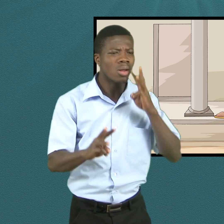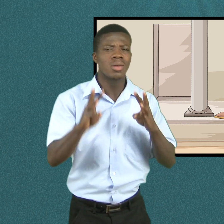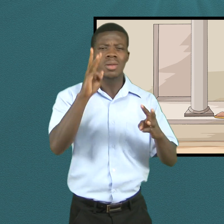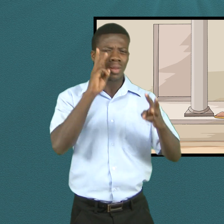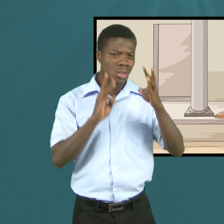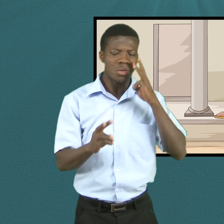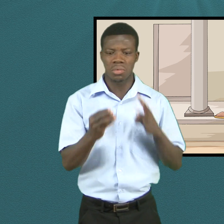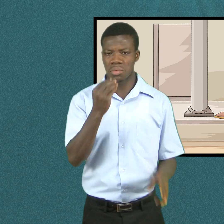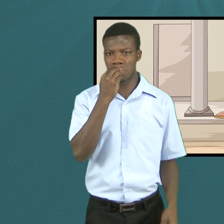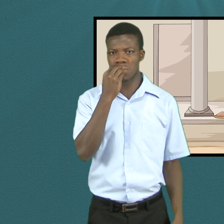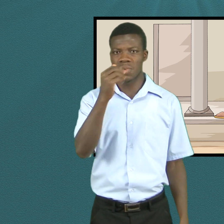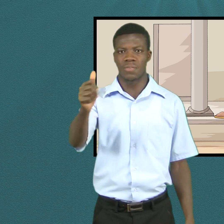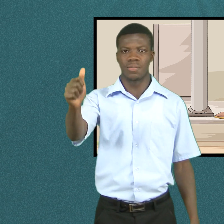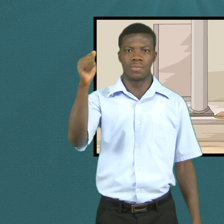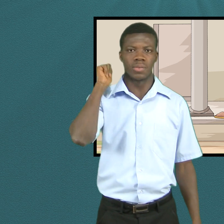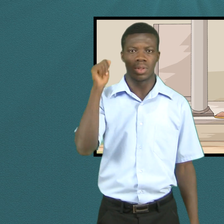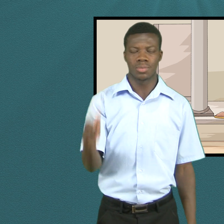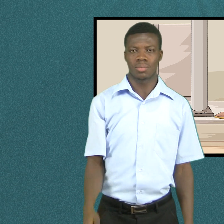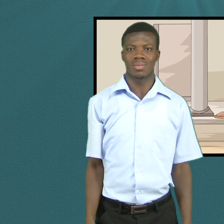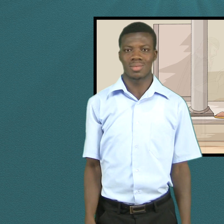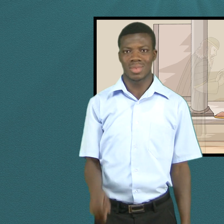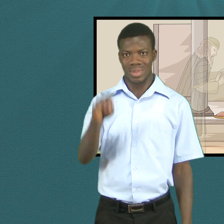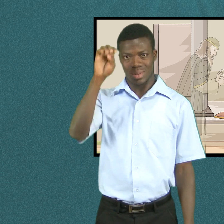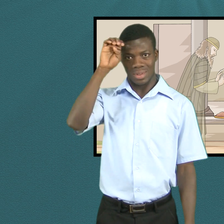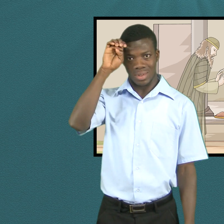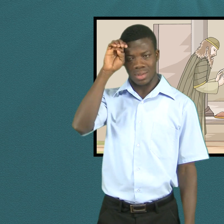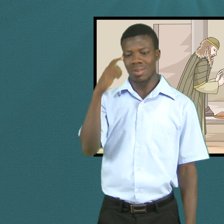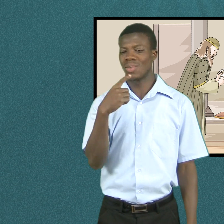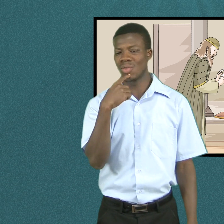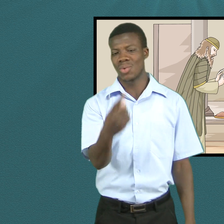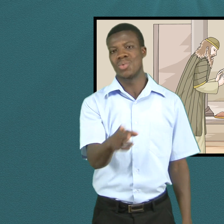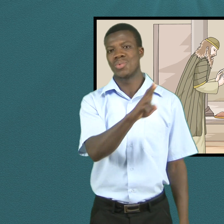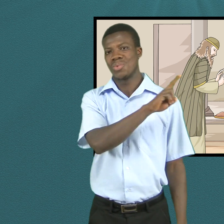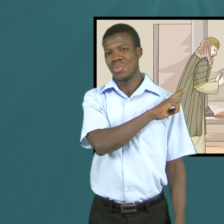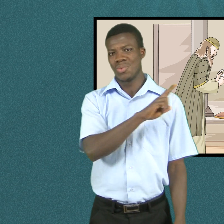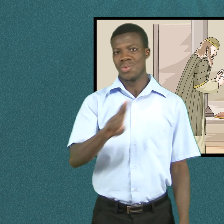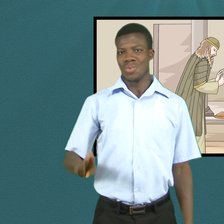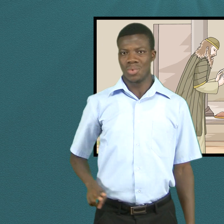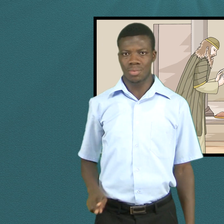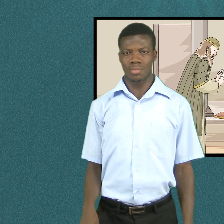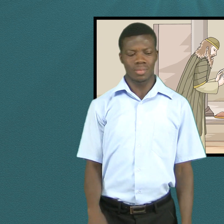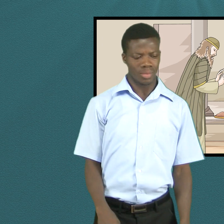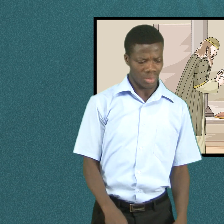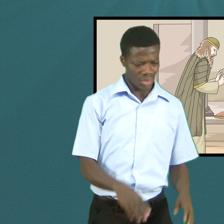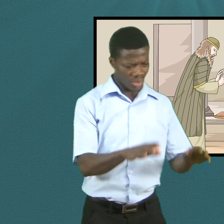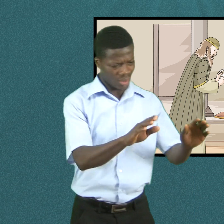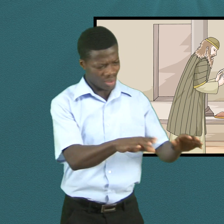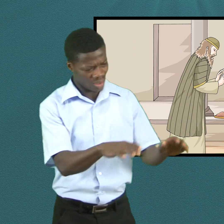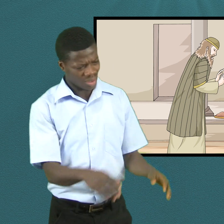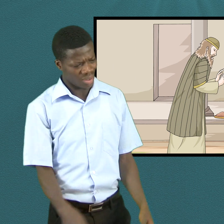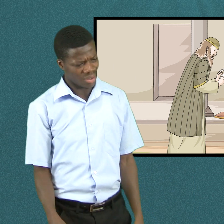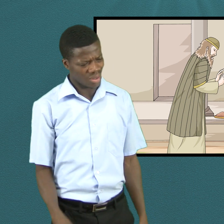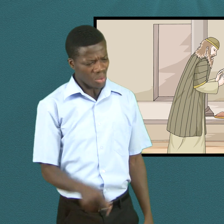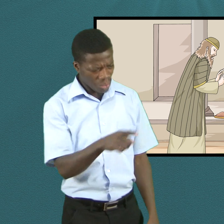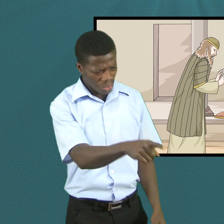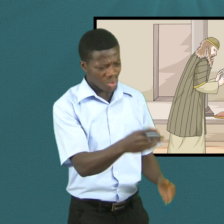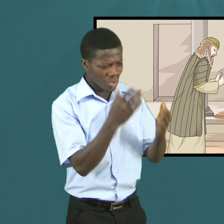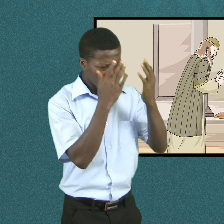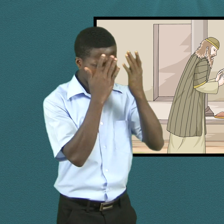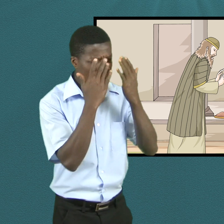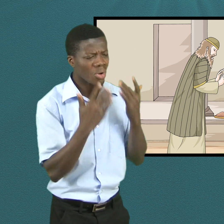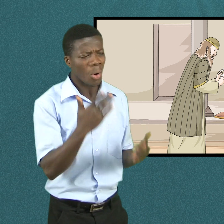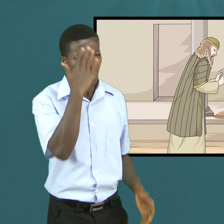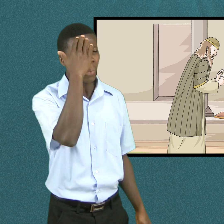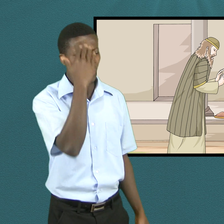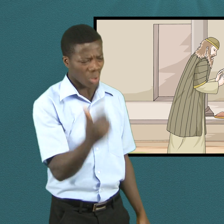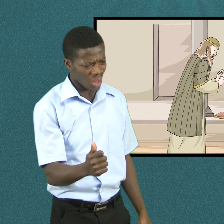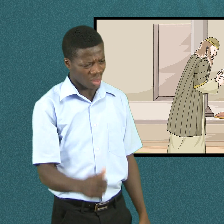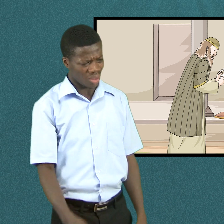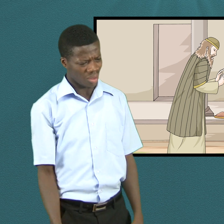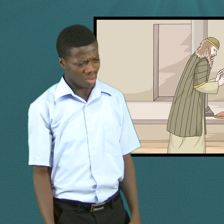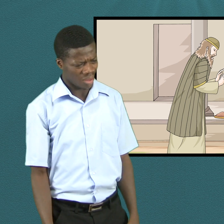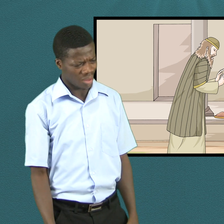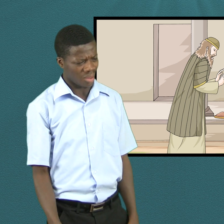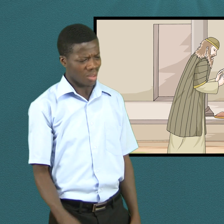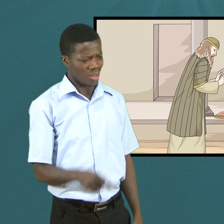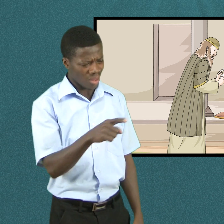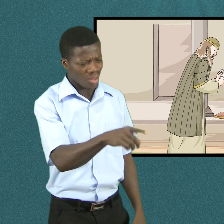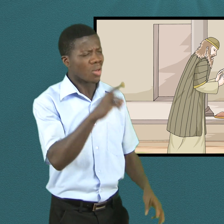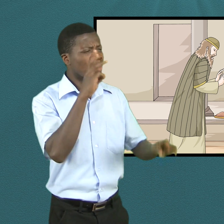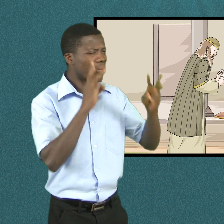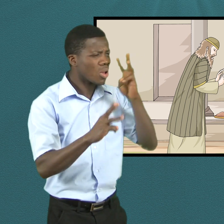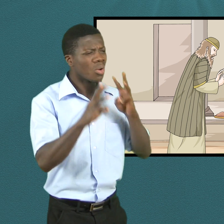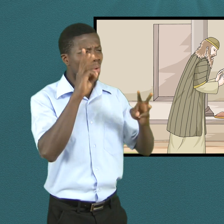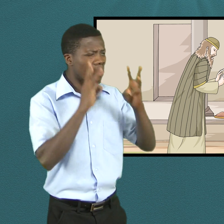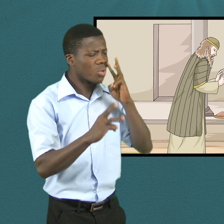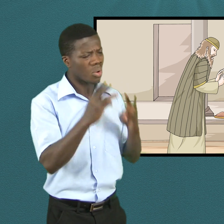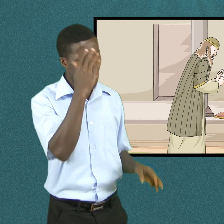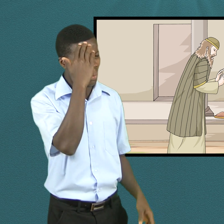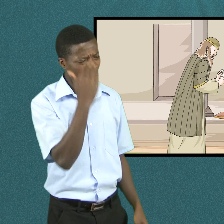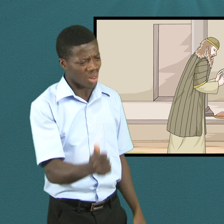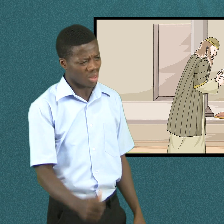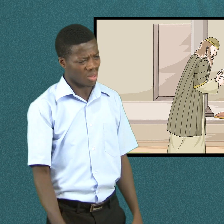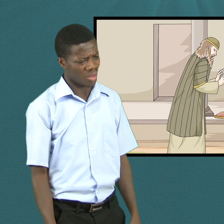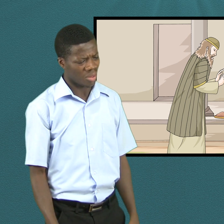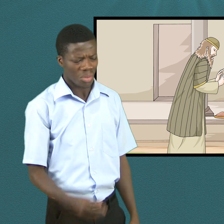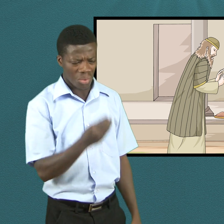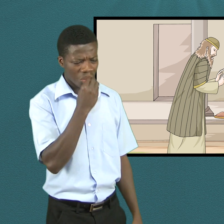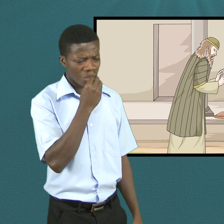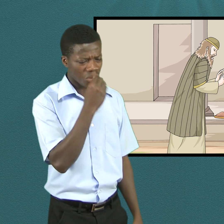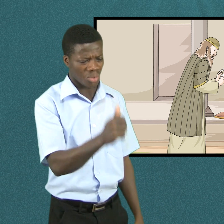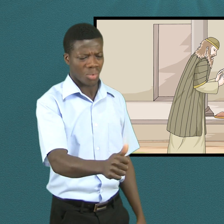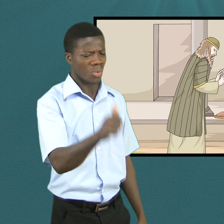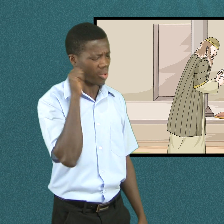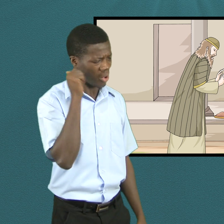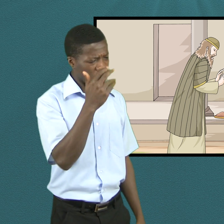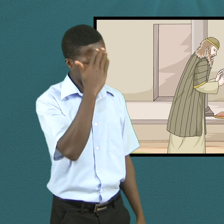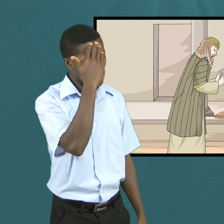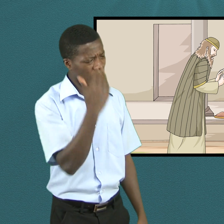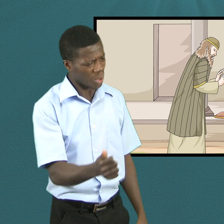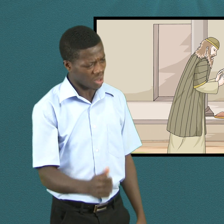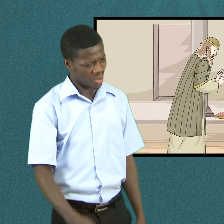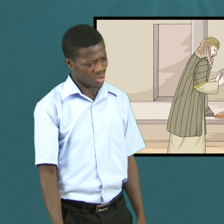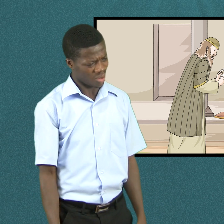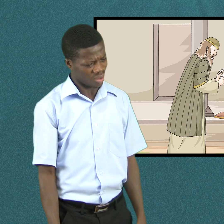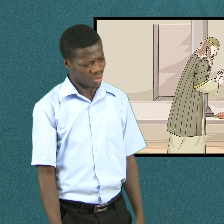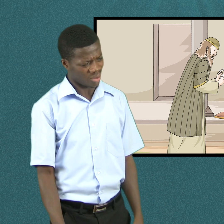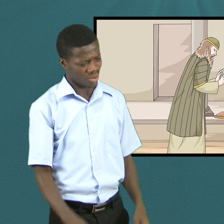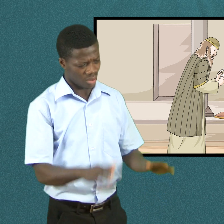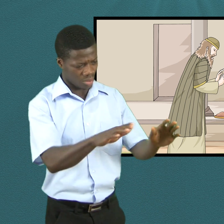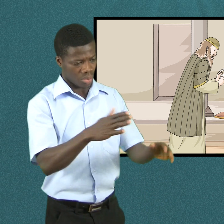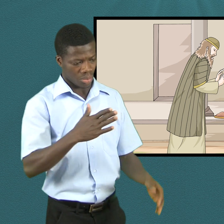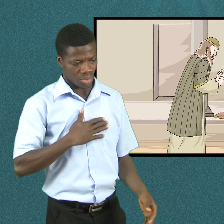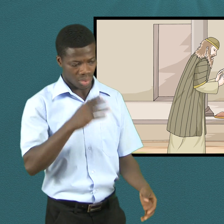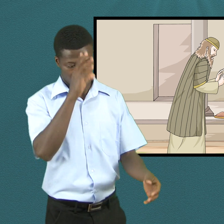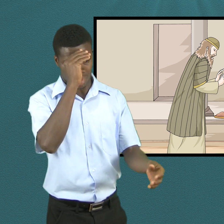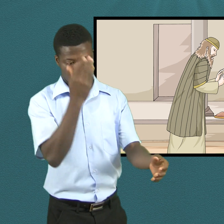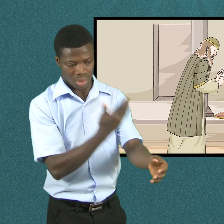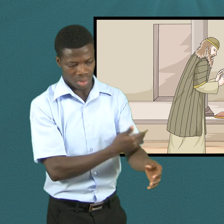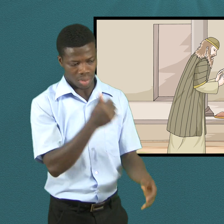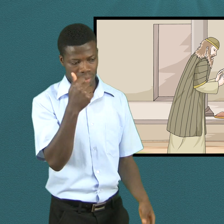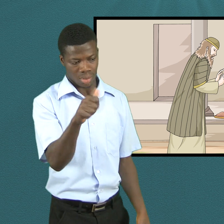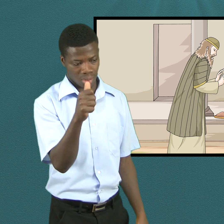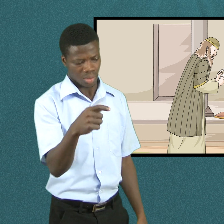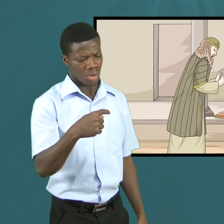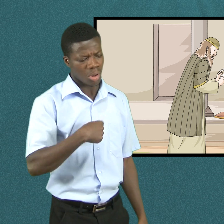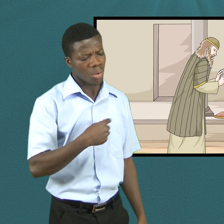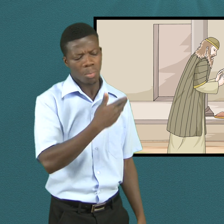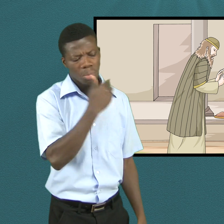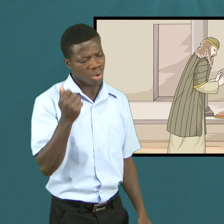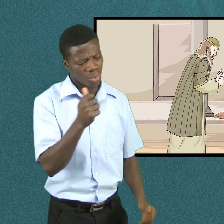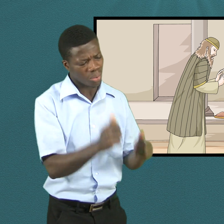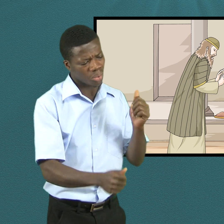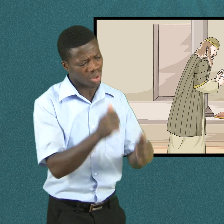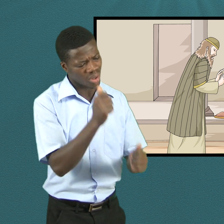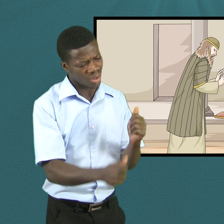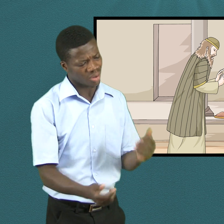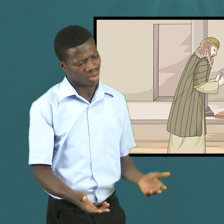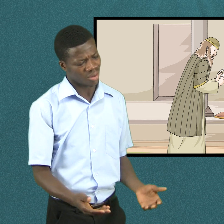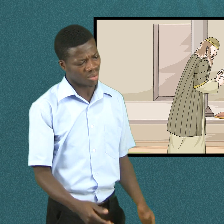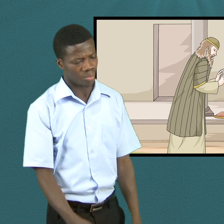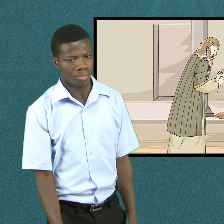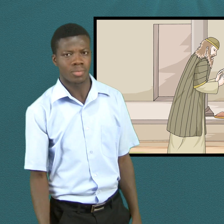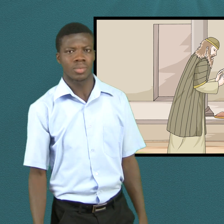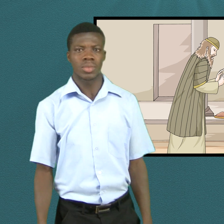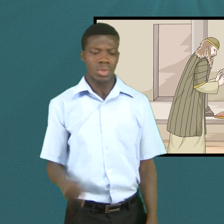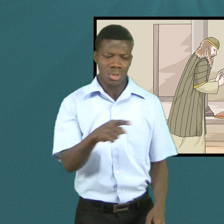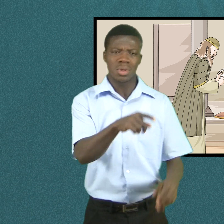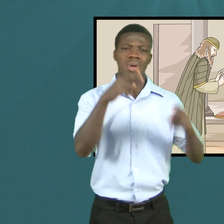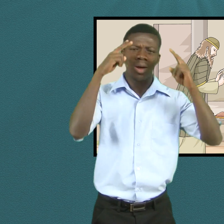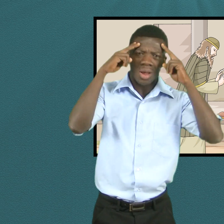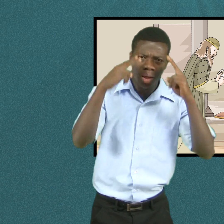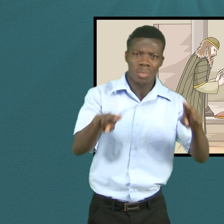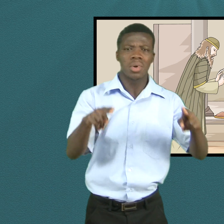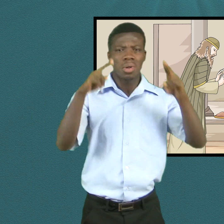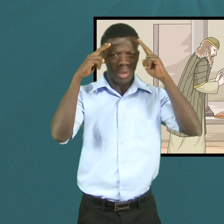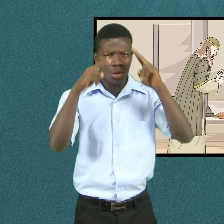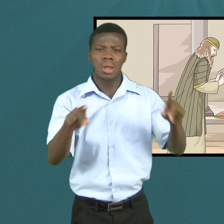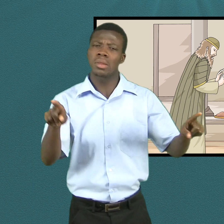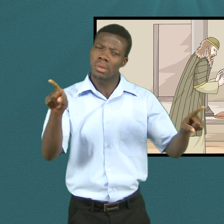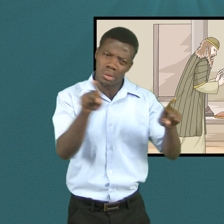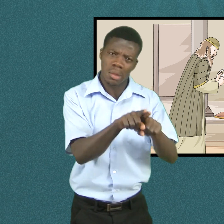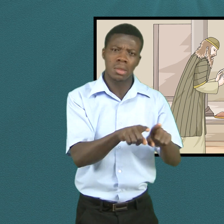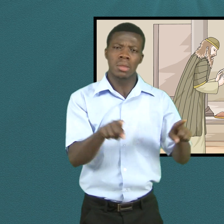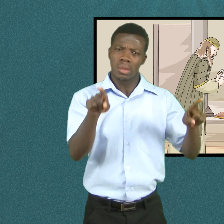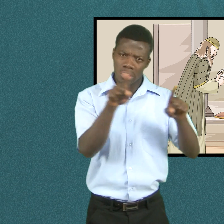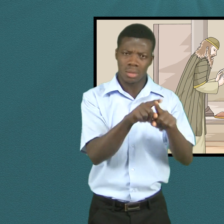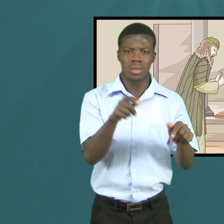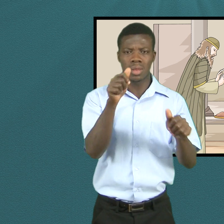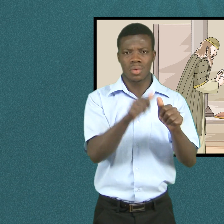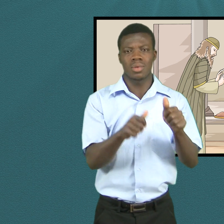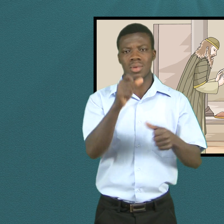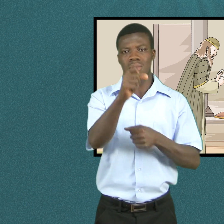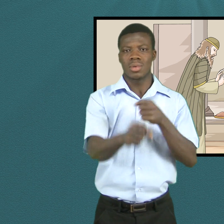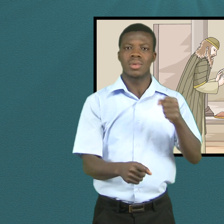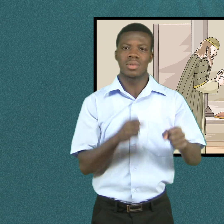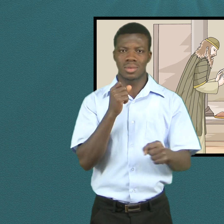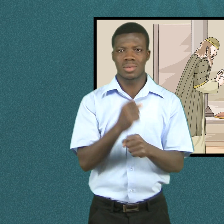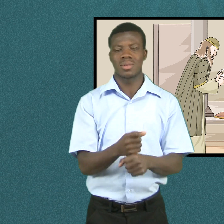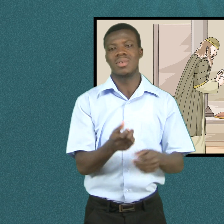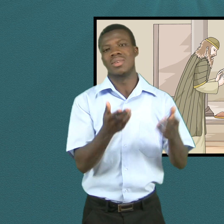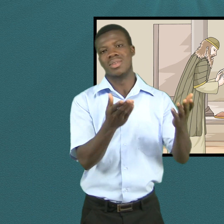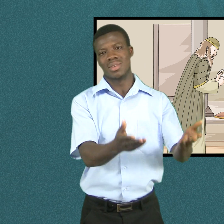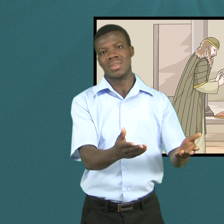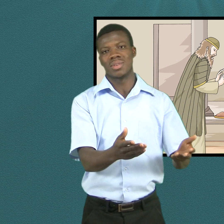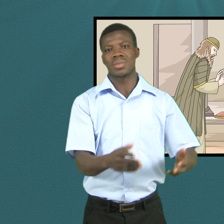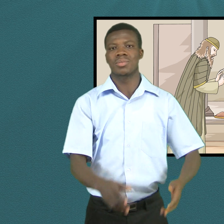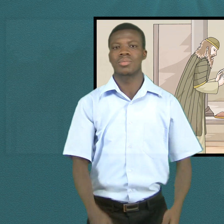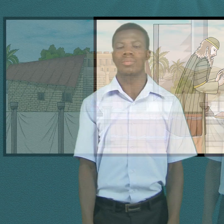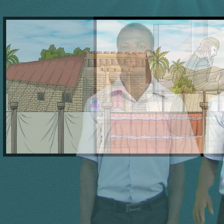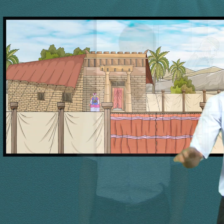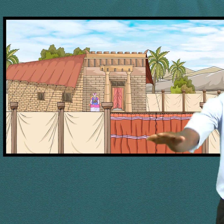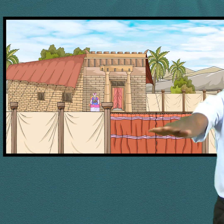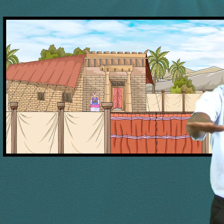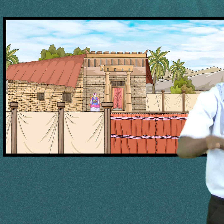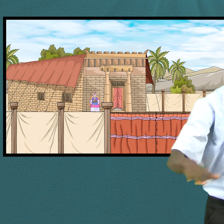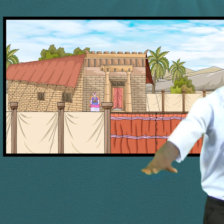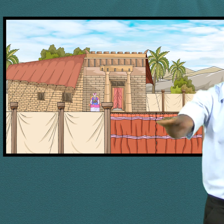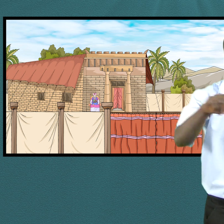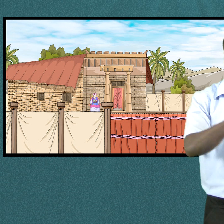“Hannah, why are you crying?” her husband Elkanah asked. “Why won’t you eat? Why is your heart so grieved? Am I not better to you than ten sons?”